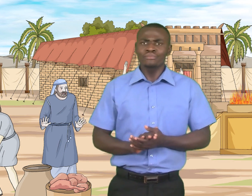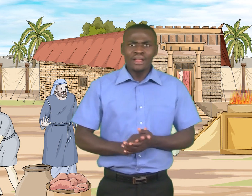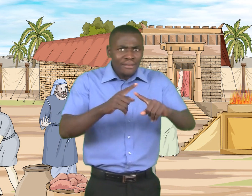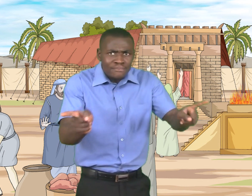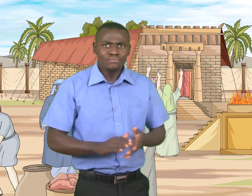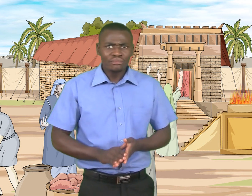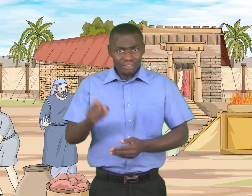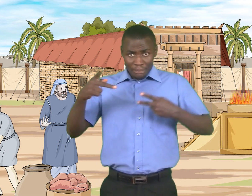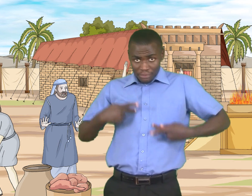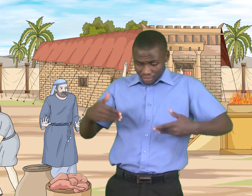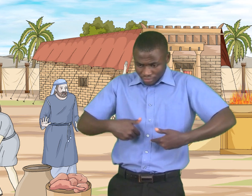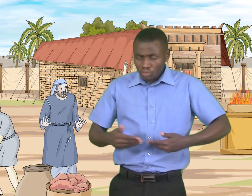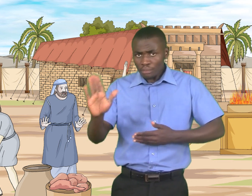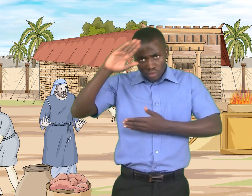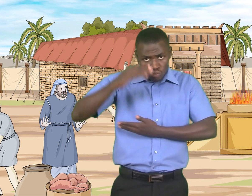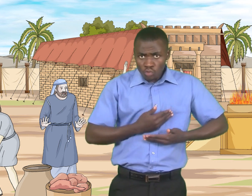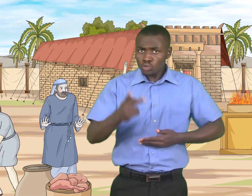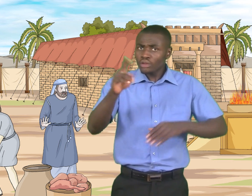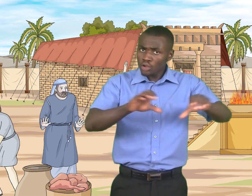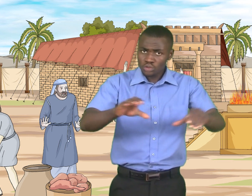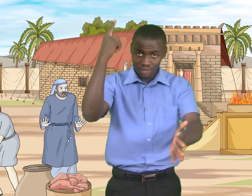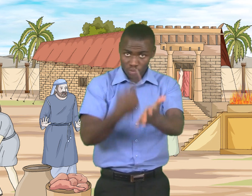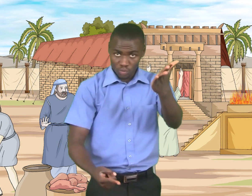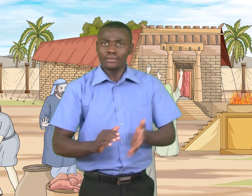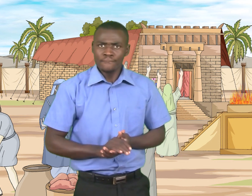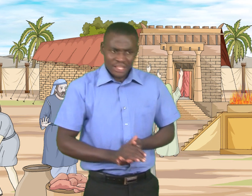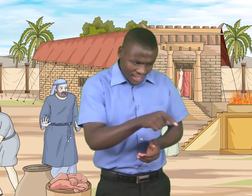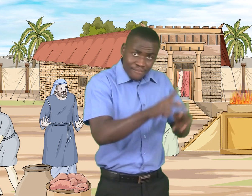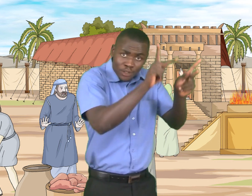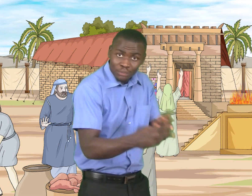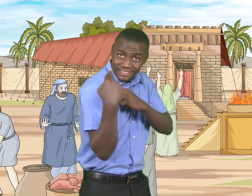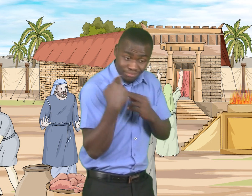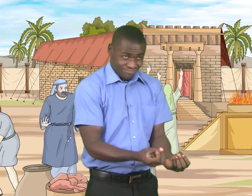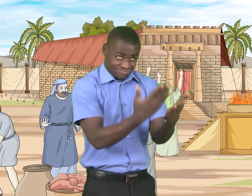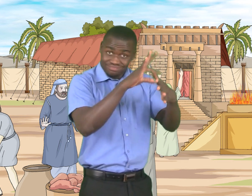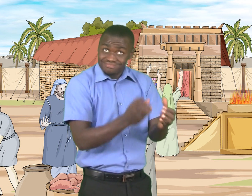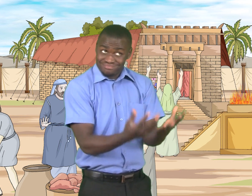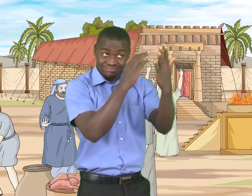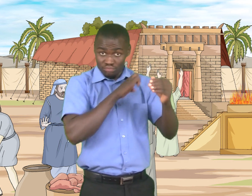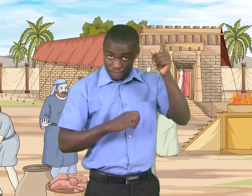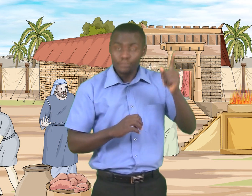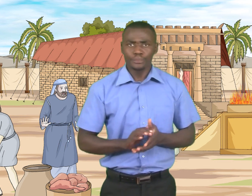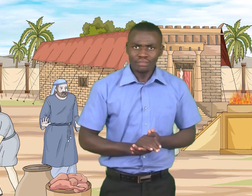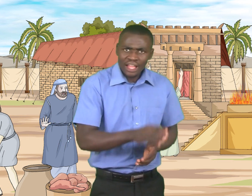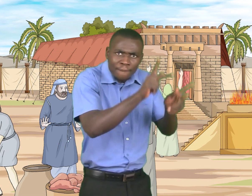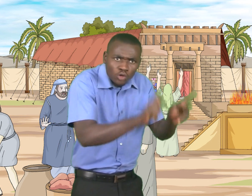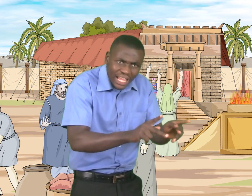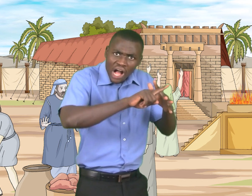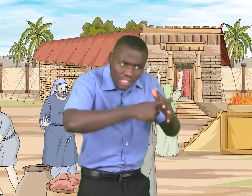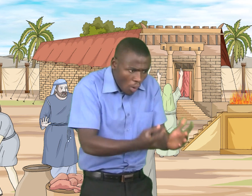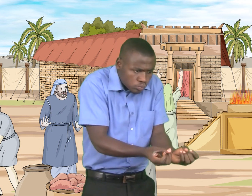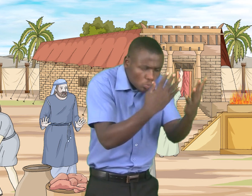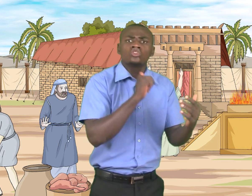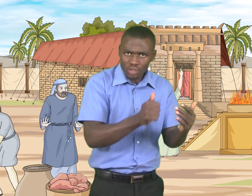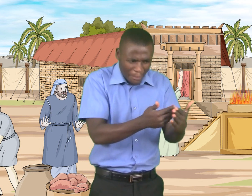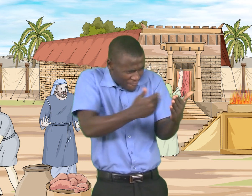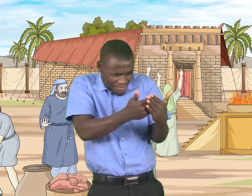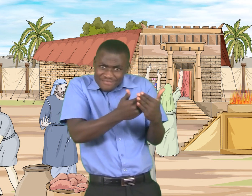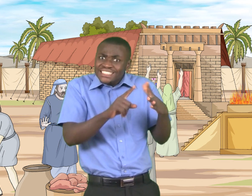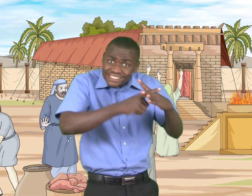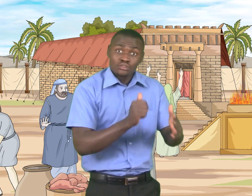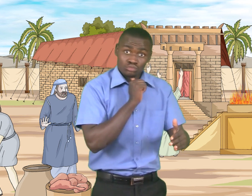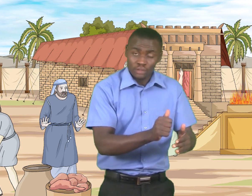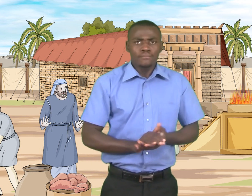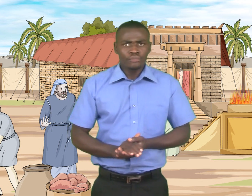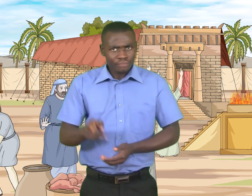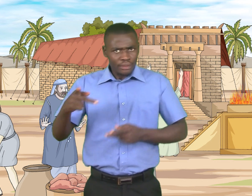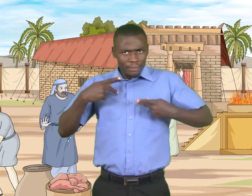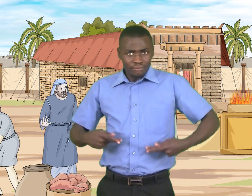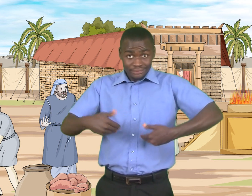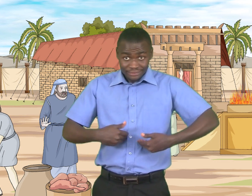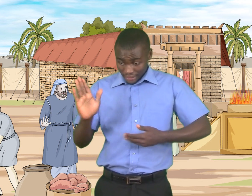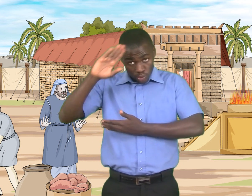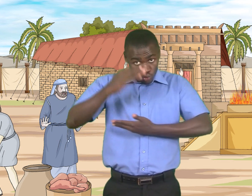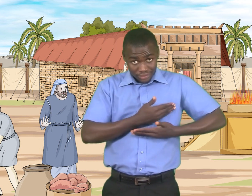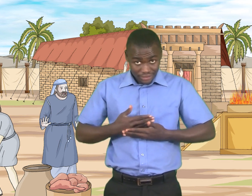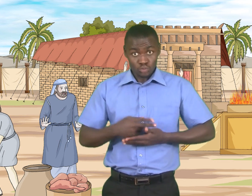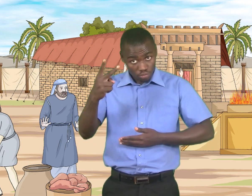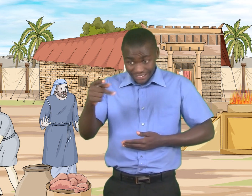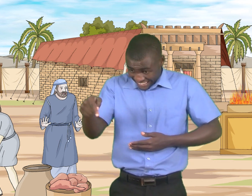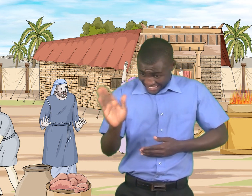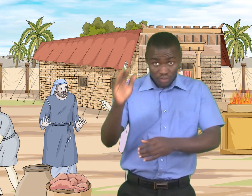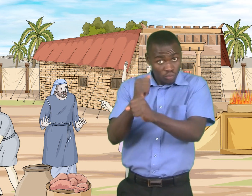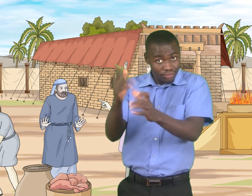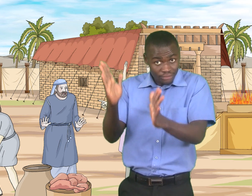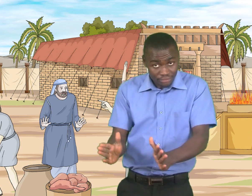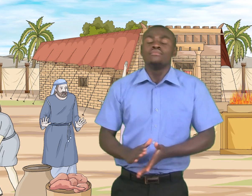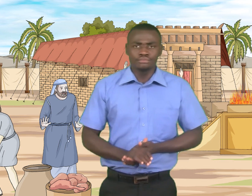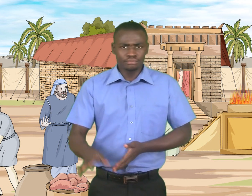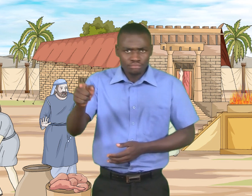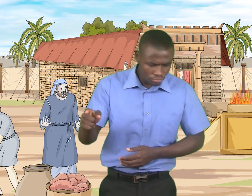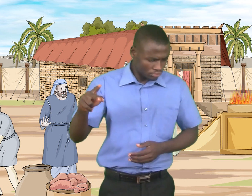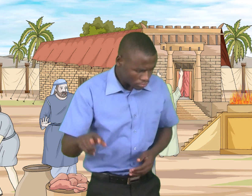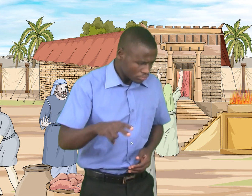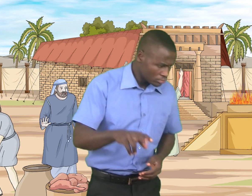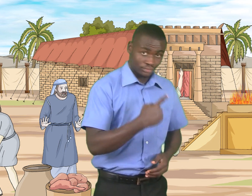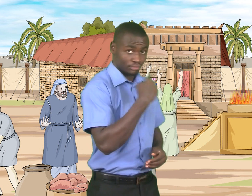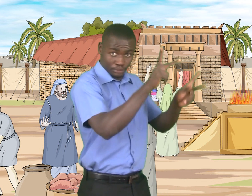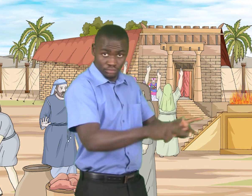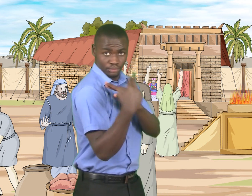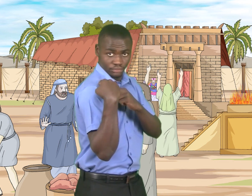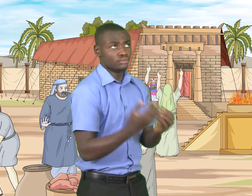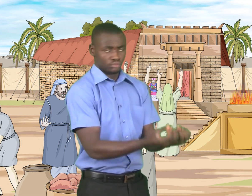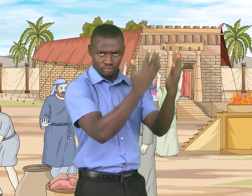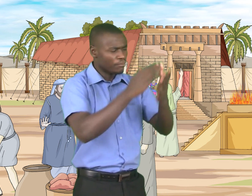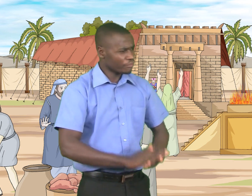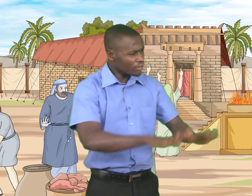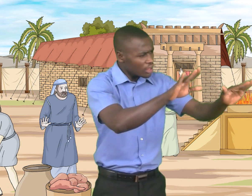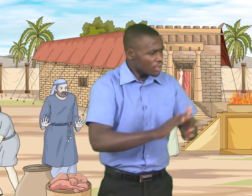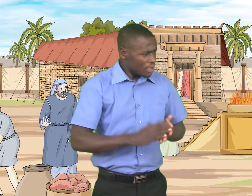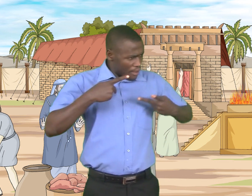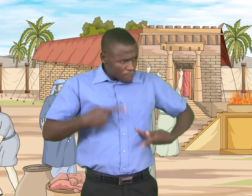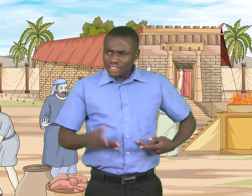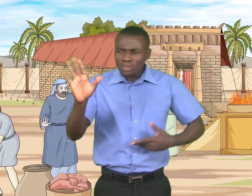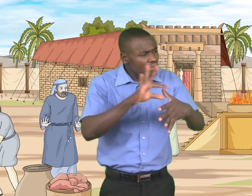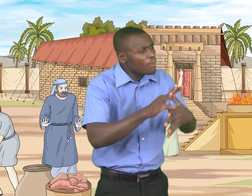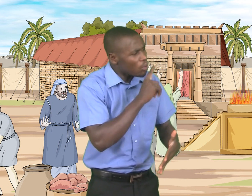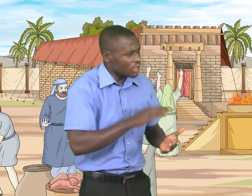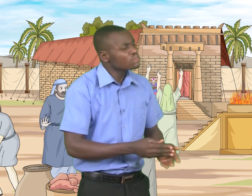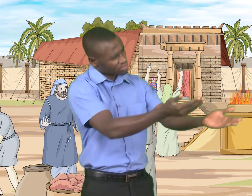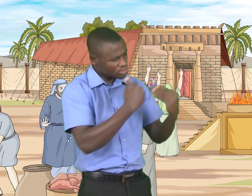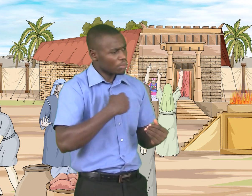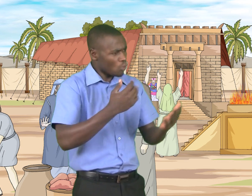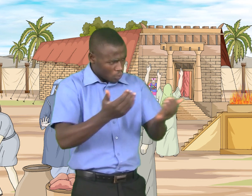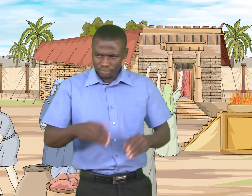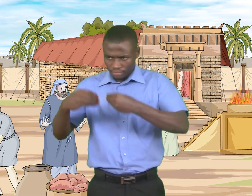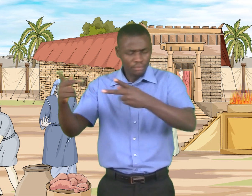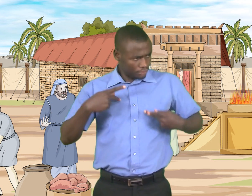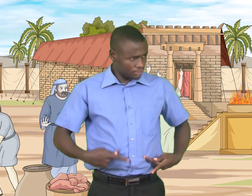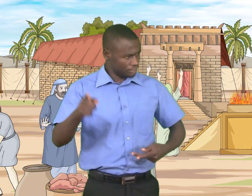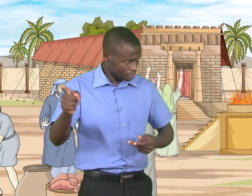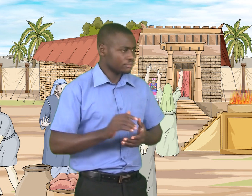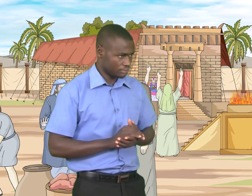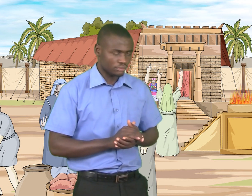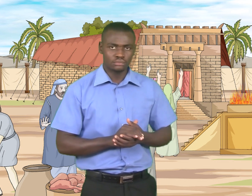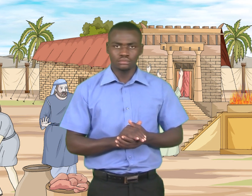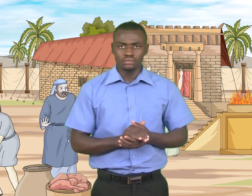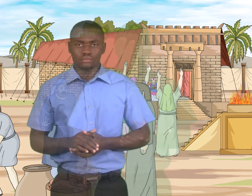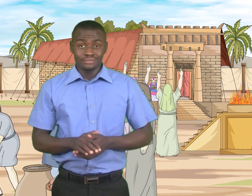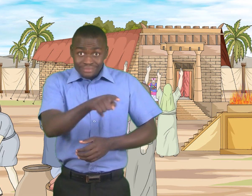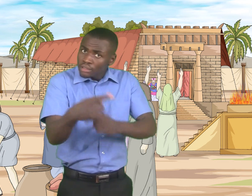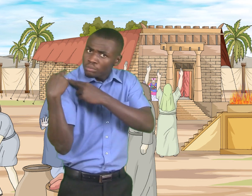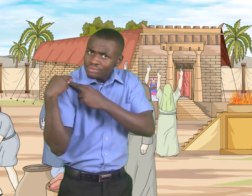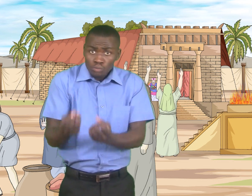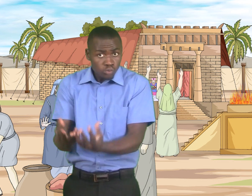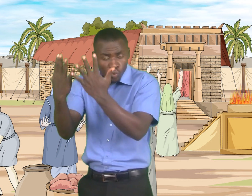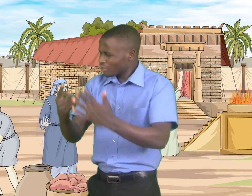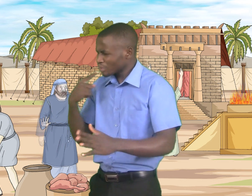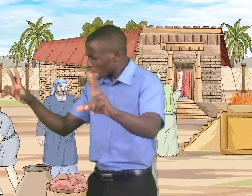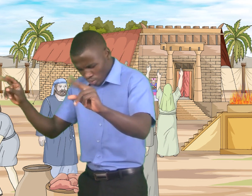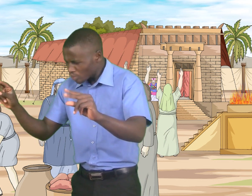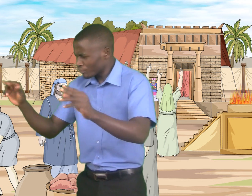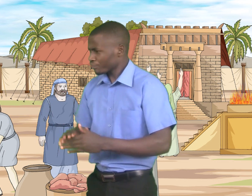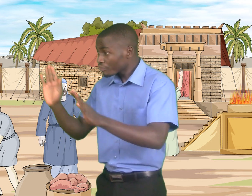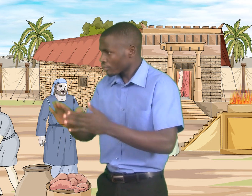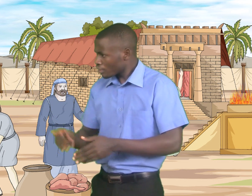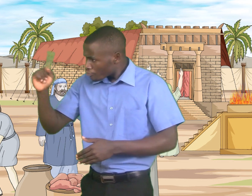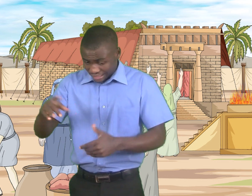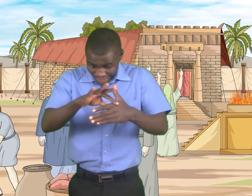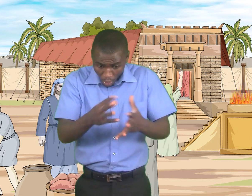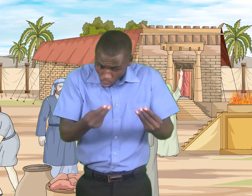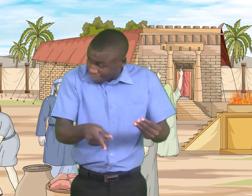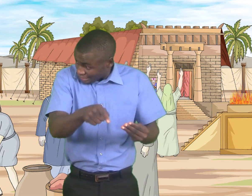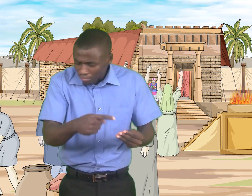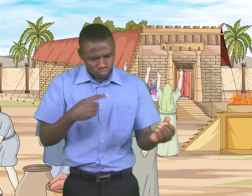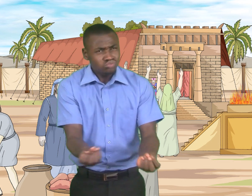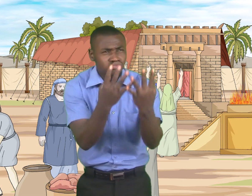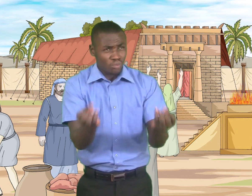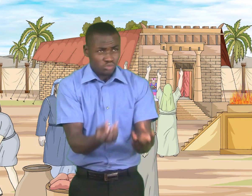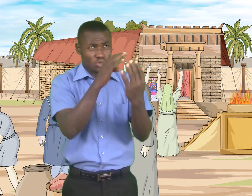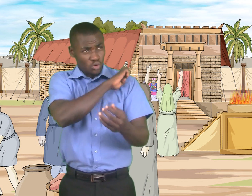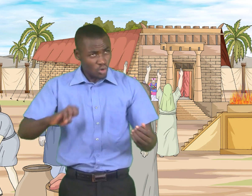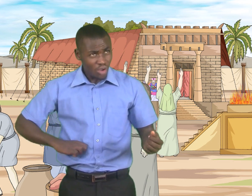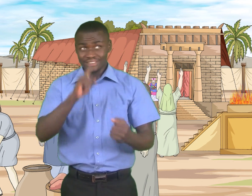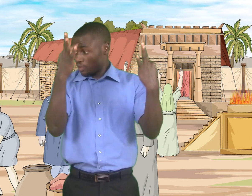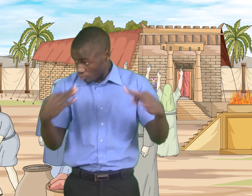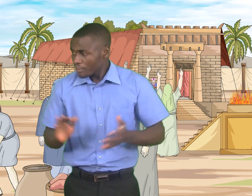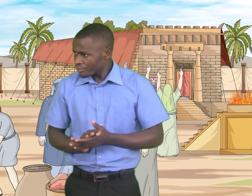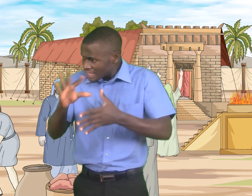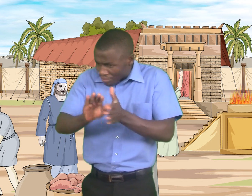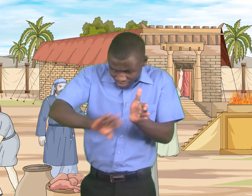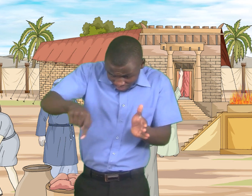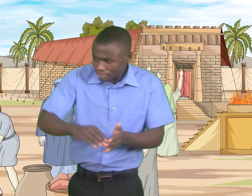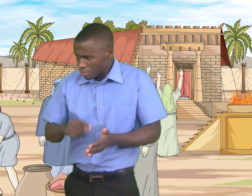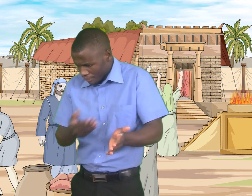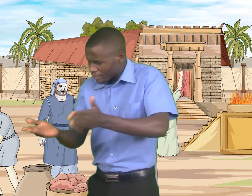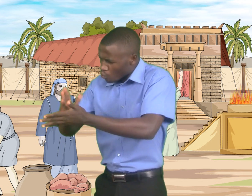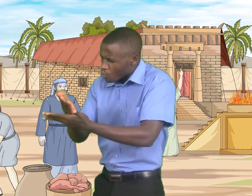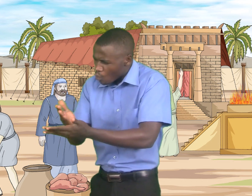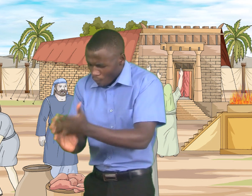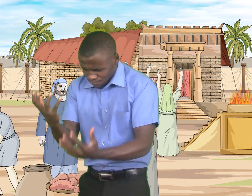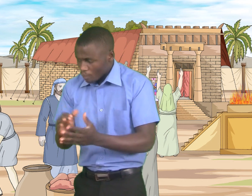Even before the fat was burned, the servant of the priest would come and say to the man who was sacrificing, “Give the priest some meat to roast, because he will not accept boiled meat from you, but only raw.”